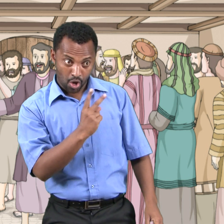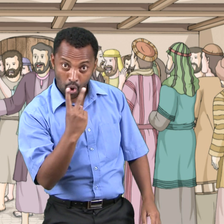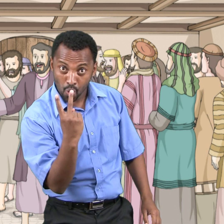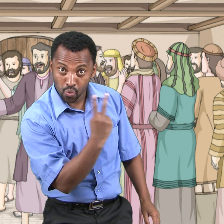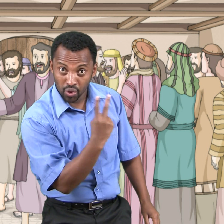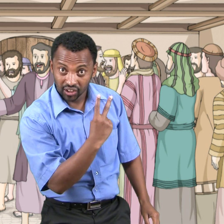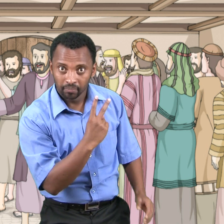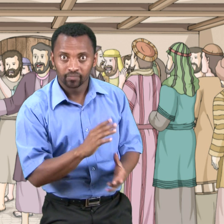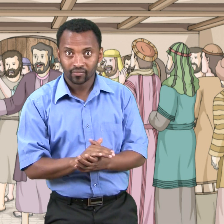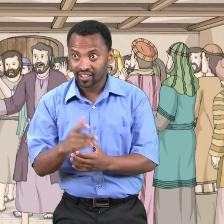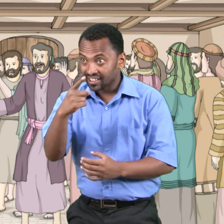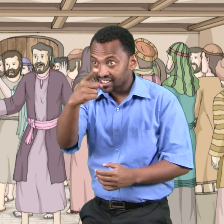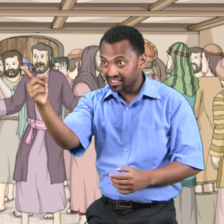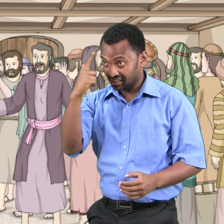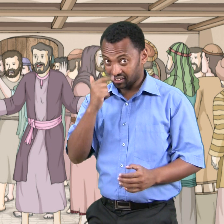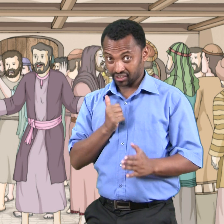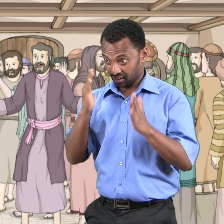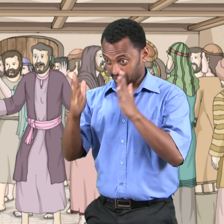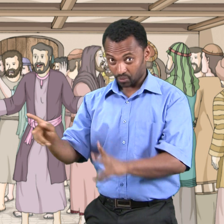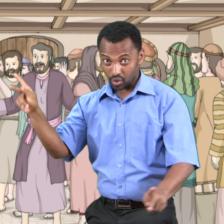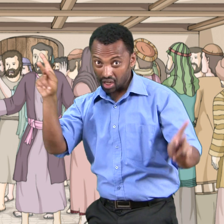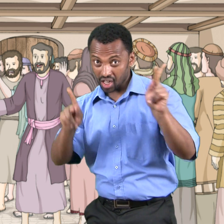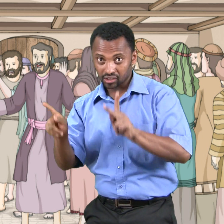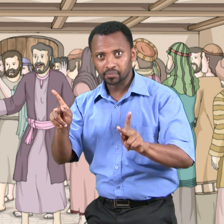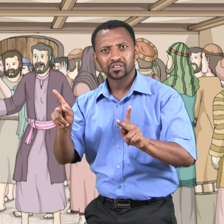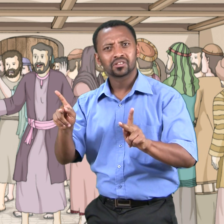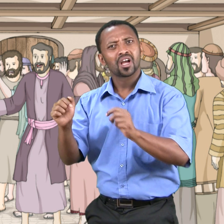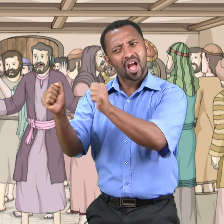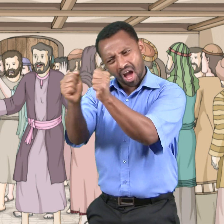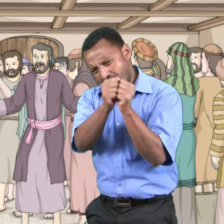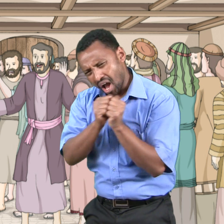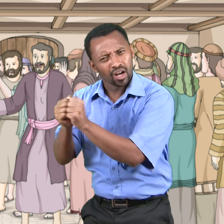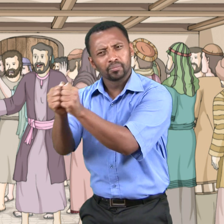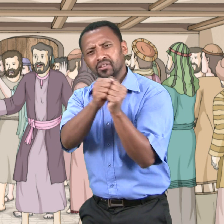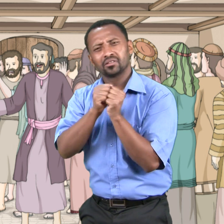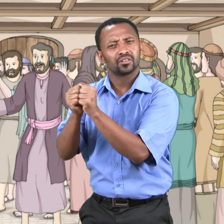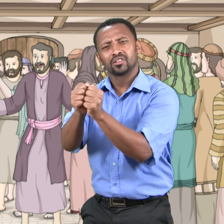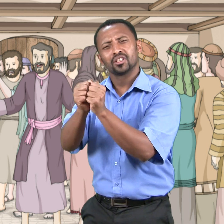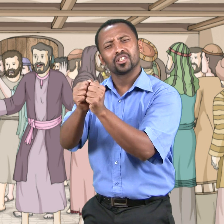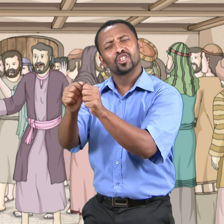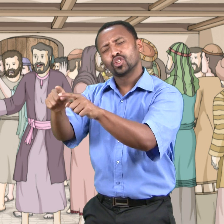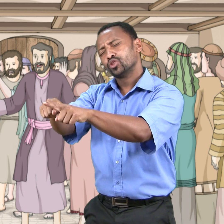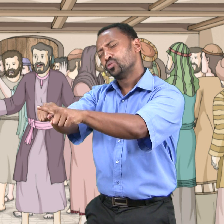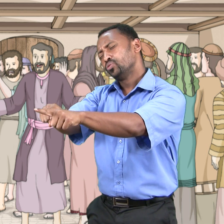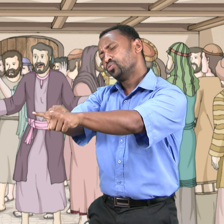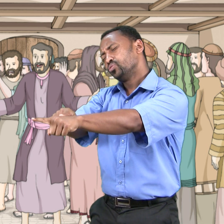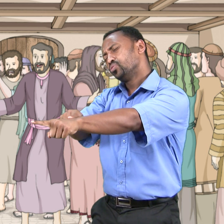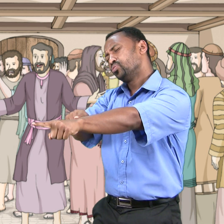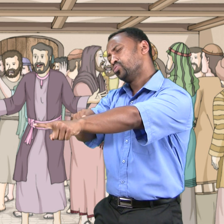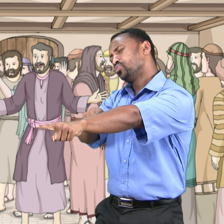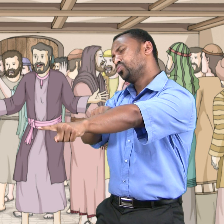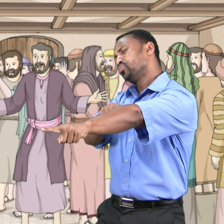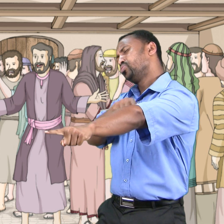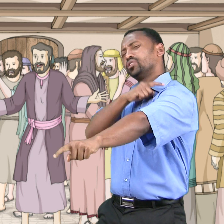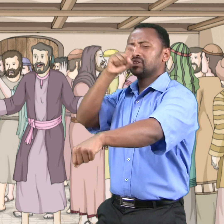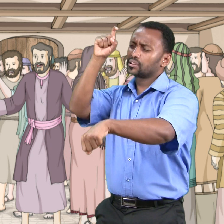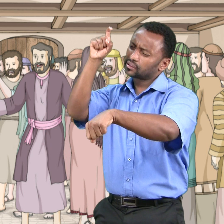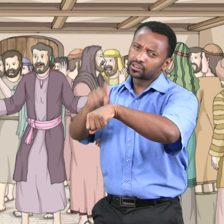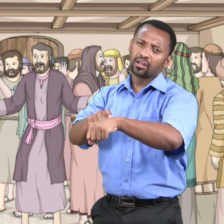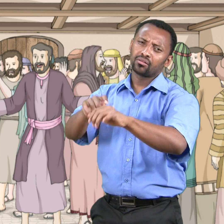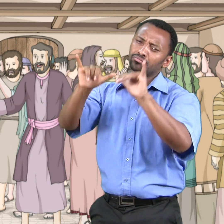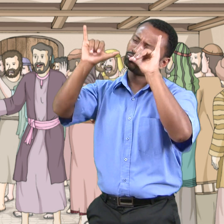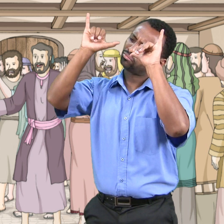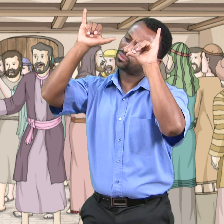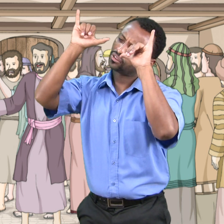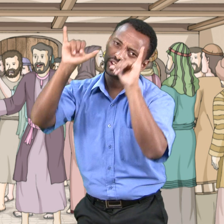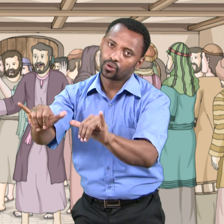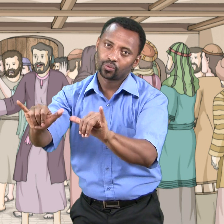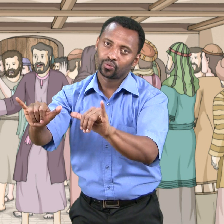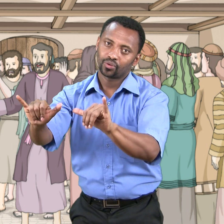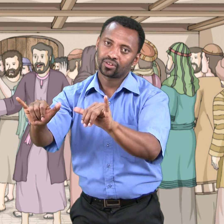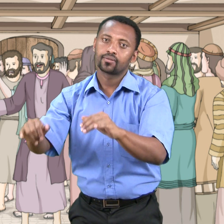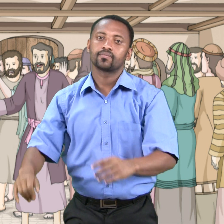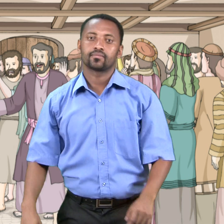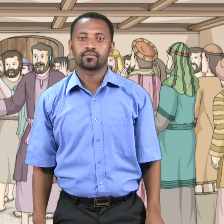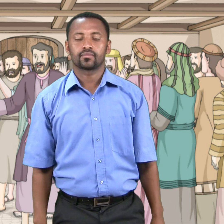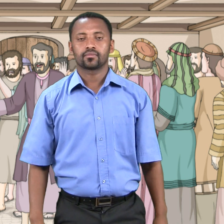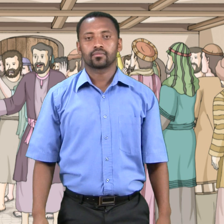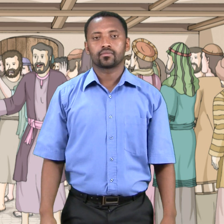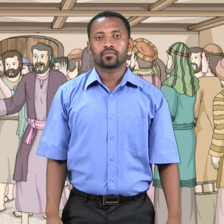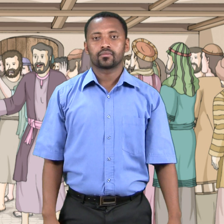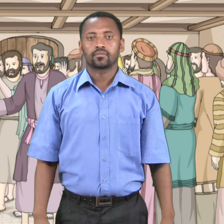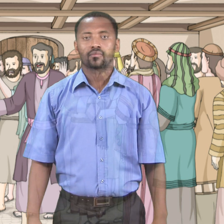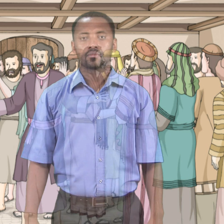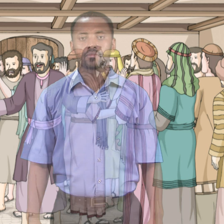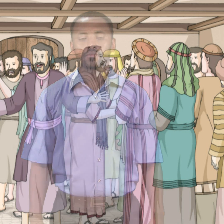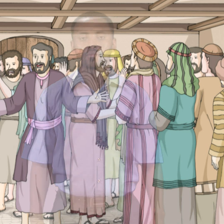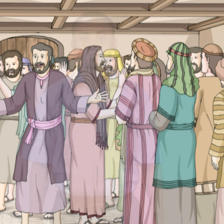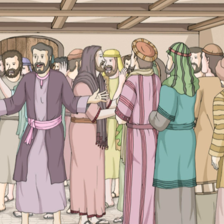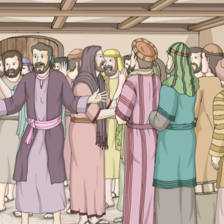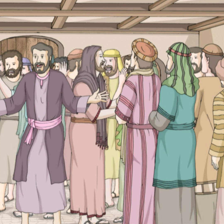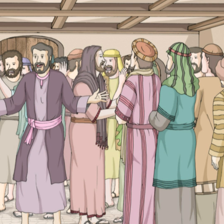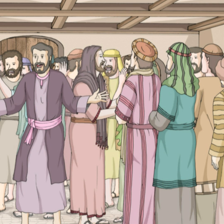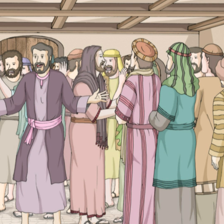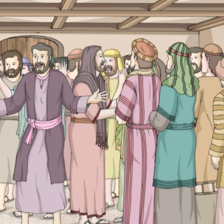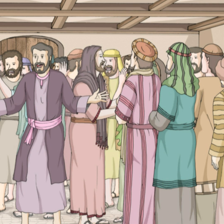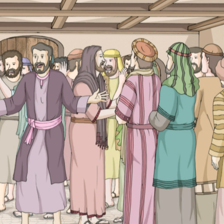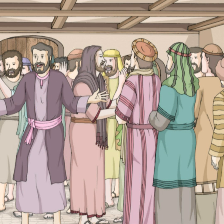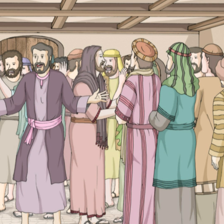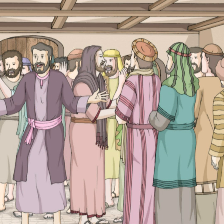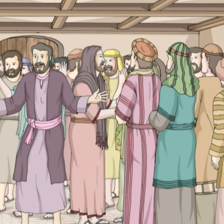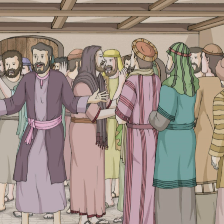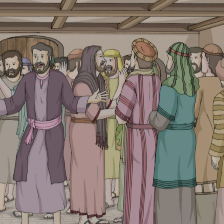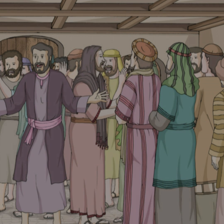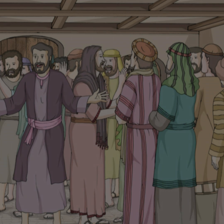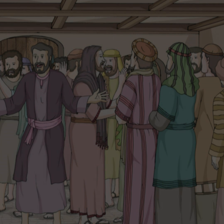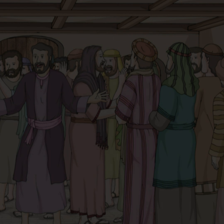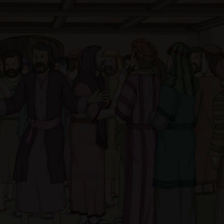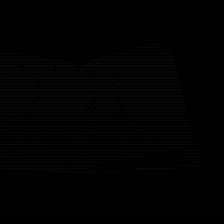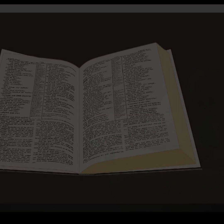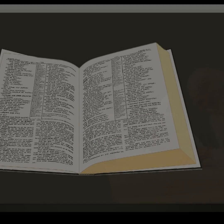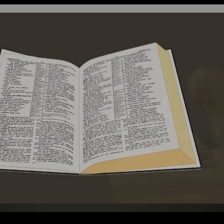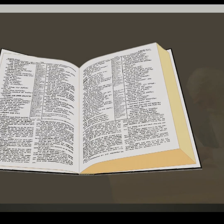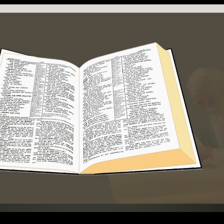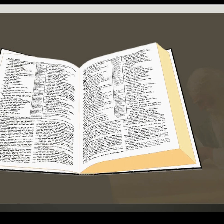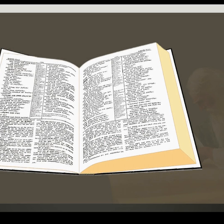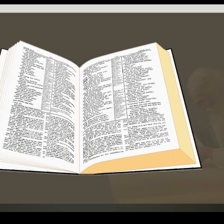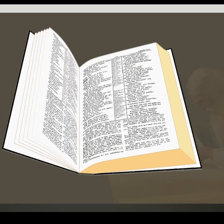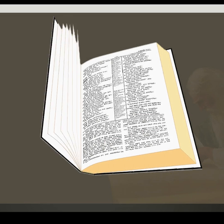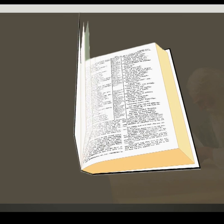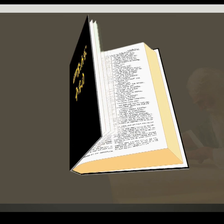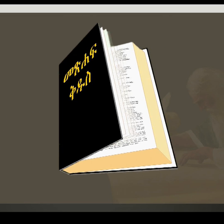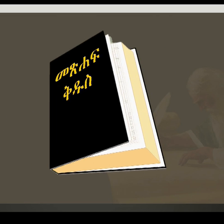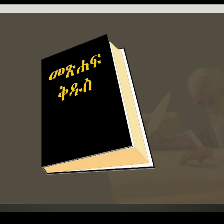And they spent a long time there with the disciples.